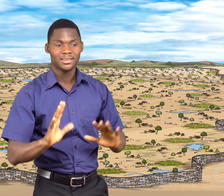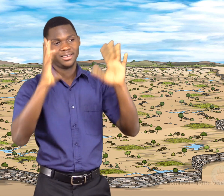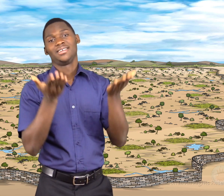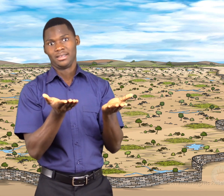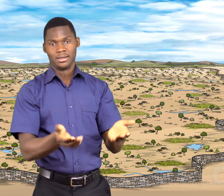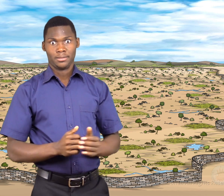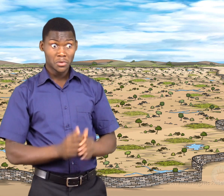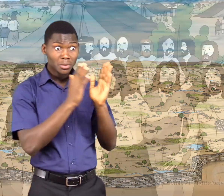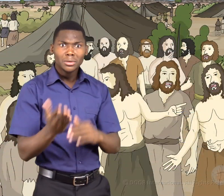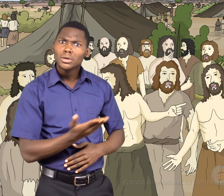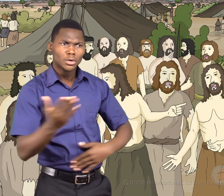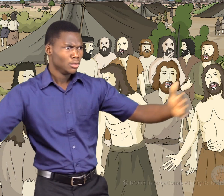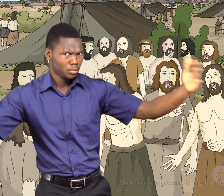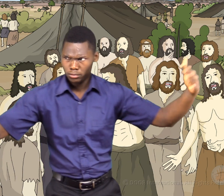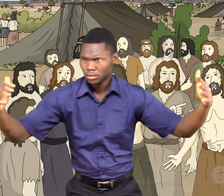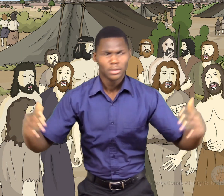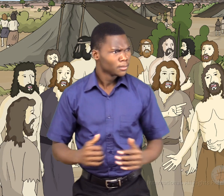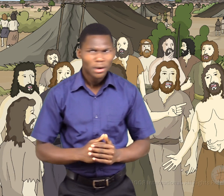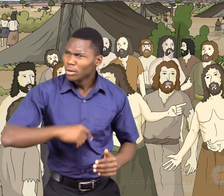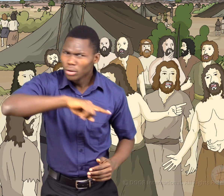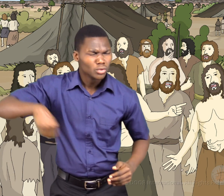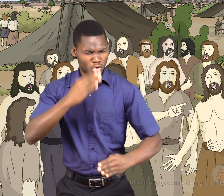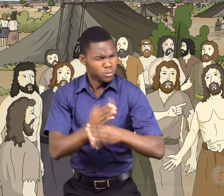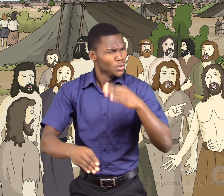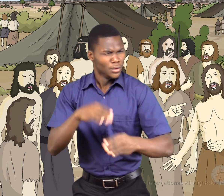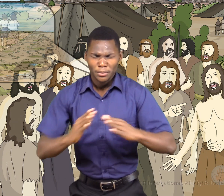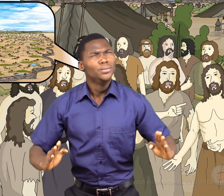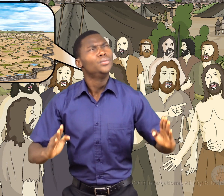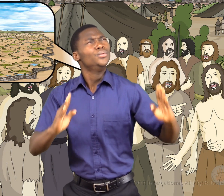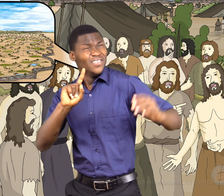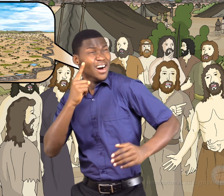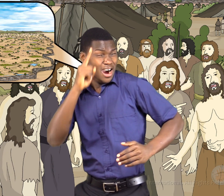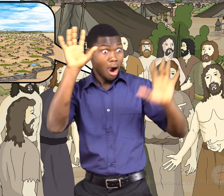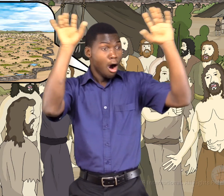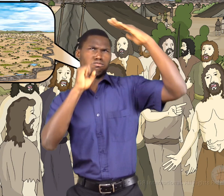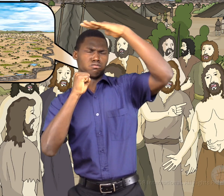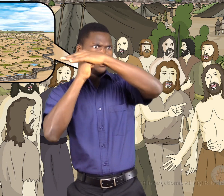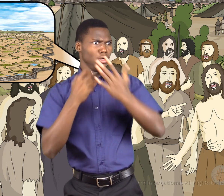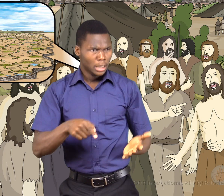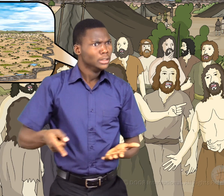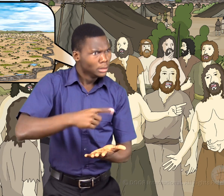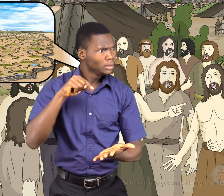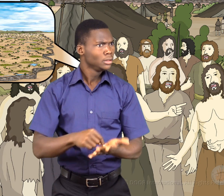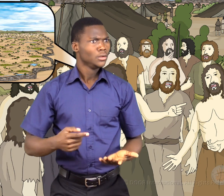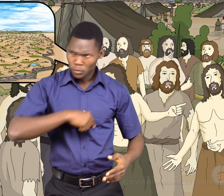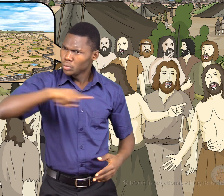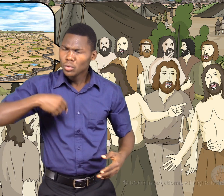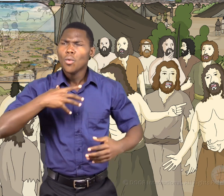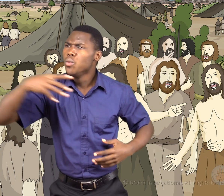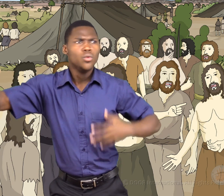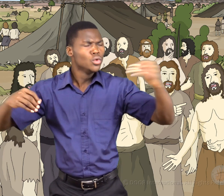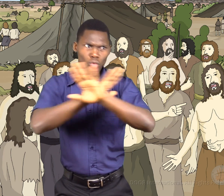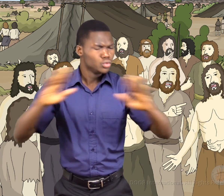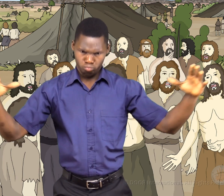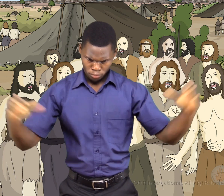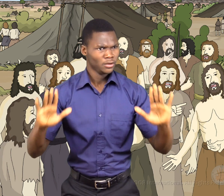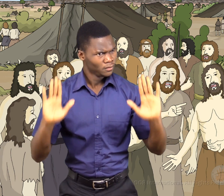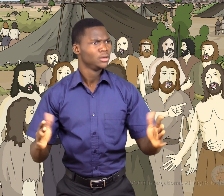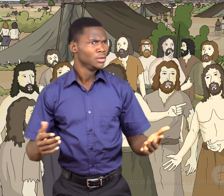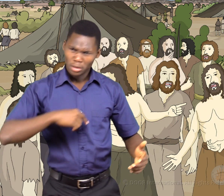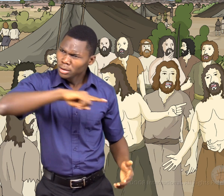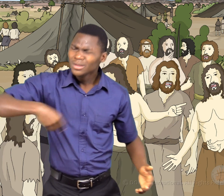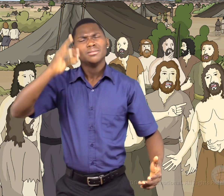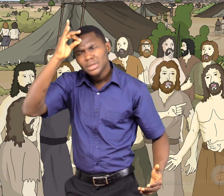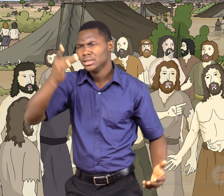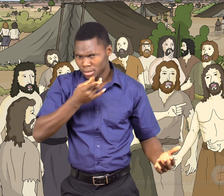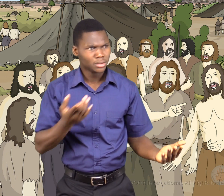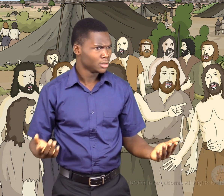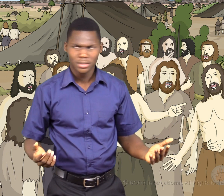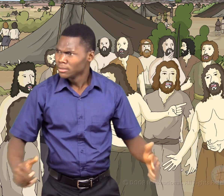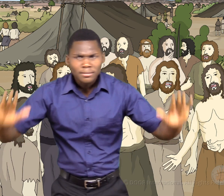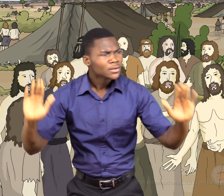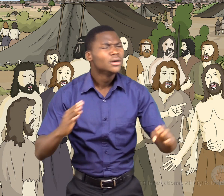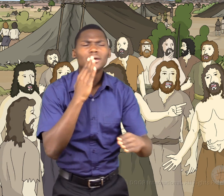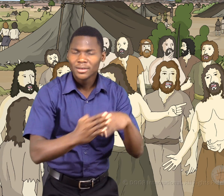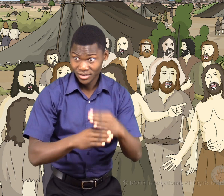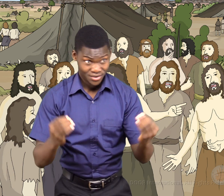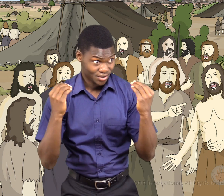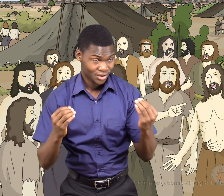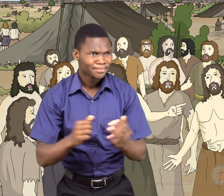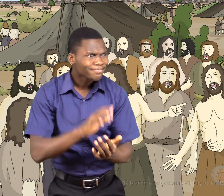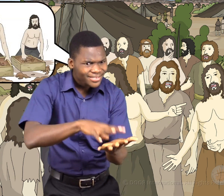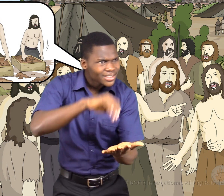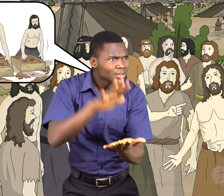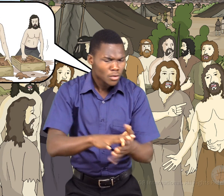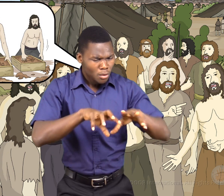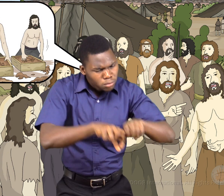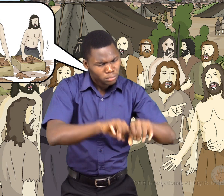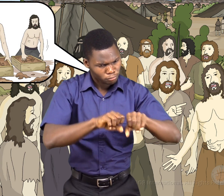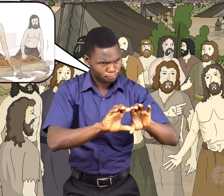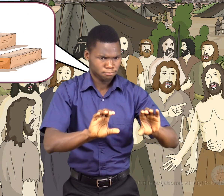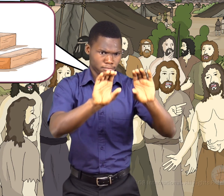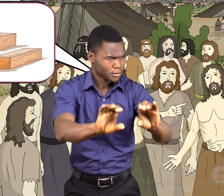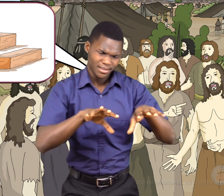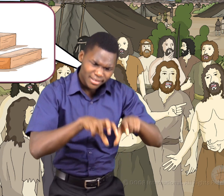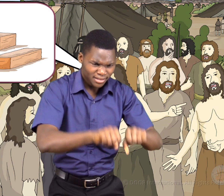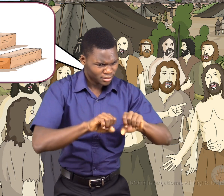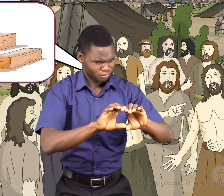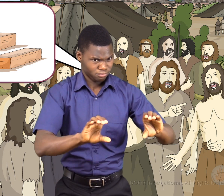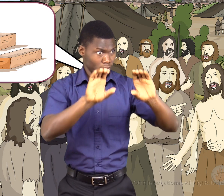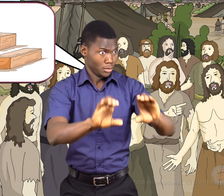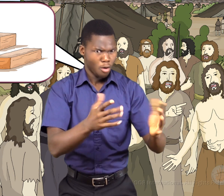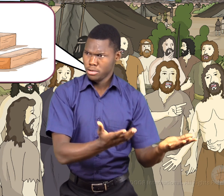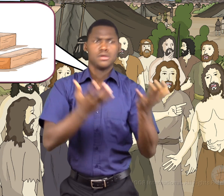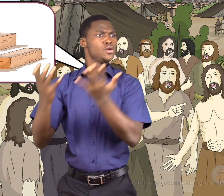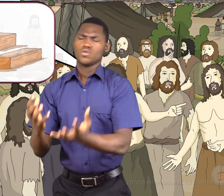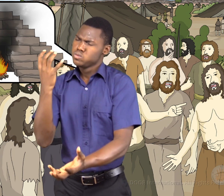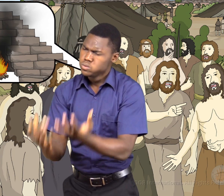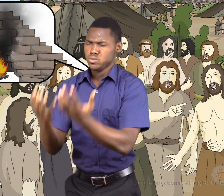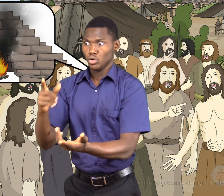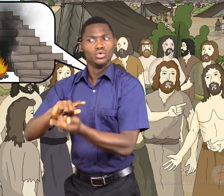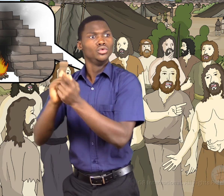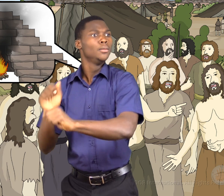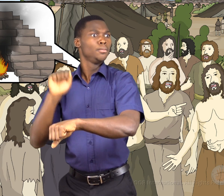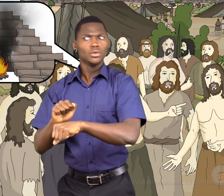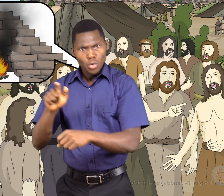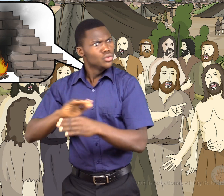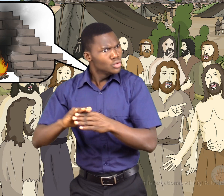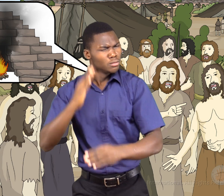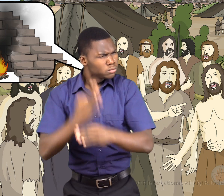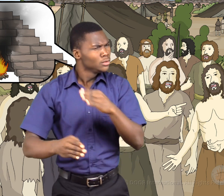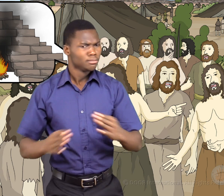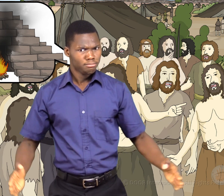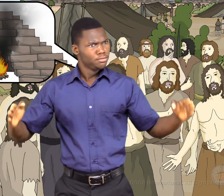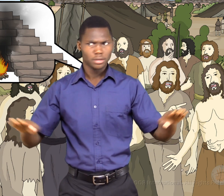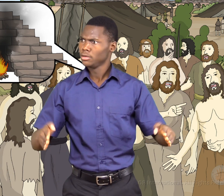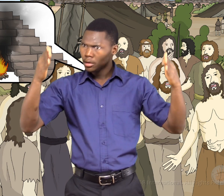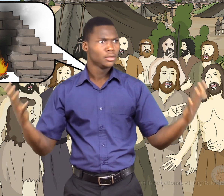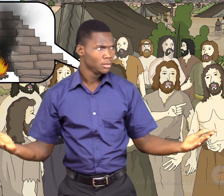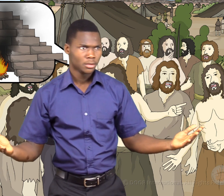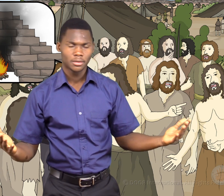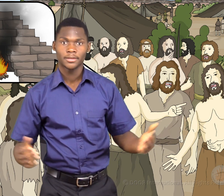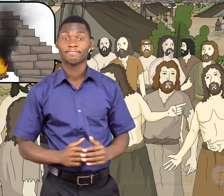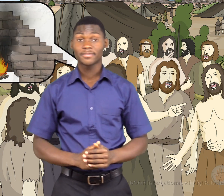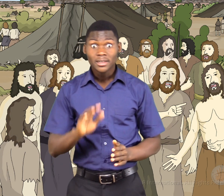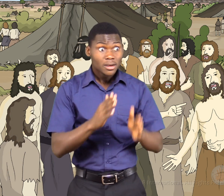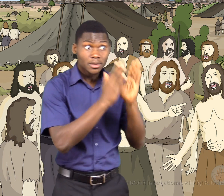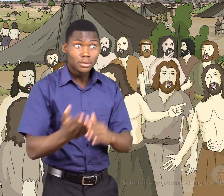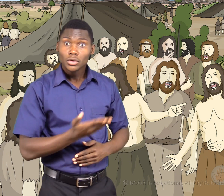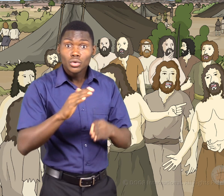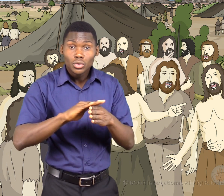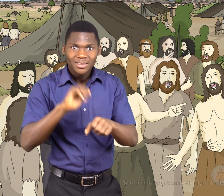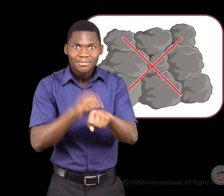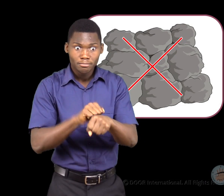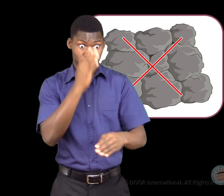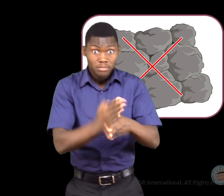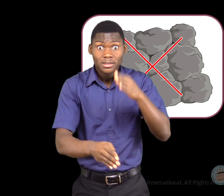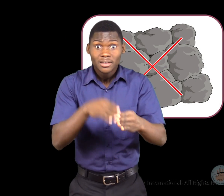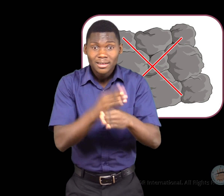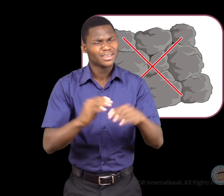And they said to one another, “Come, let us make bricks and bake them thoroughly.”